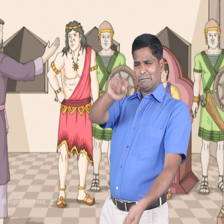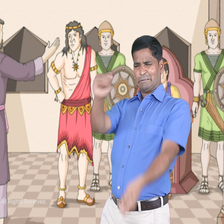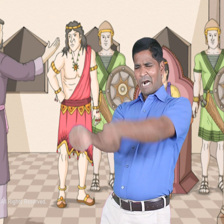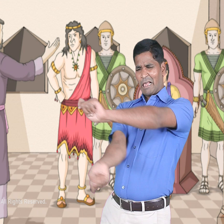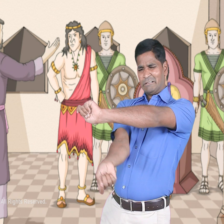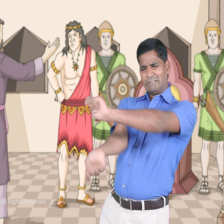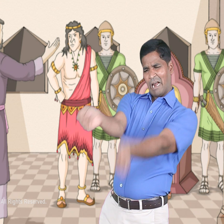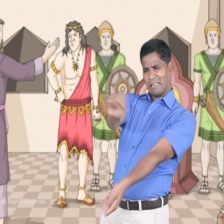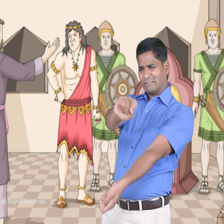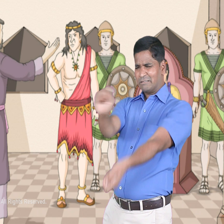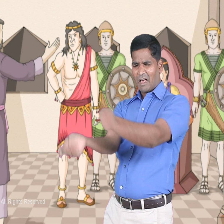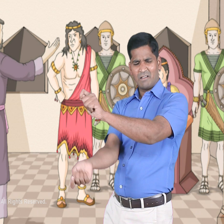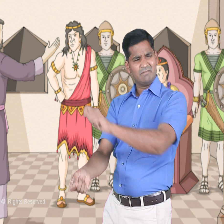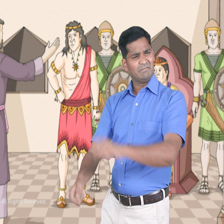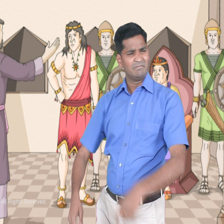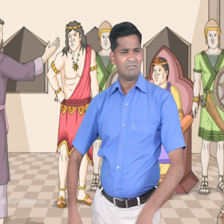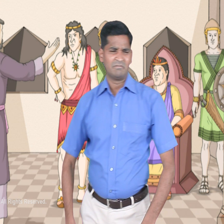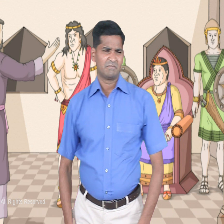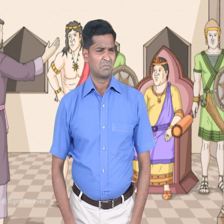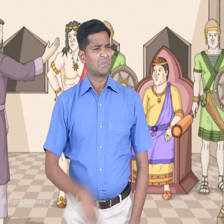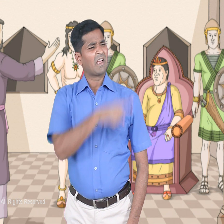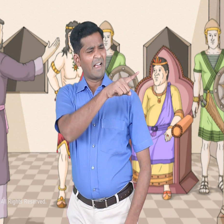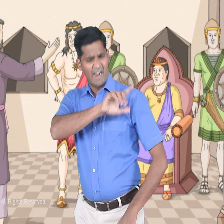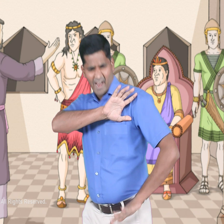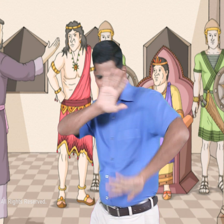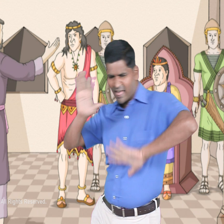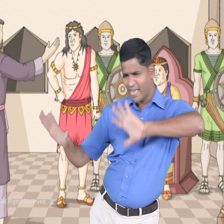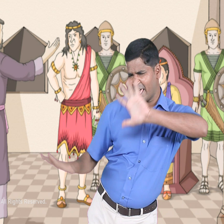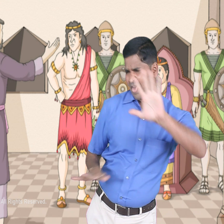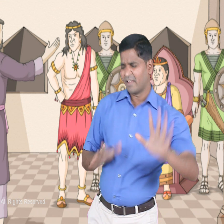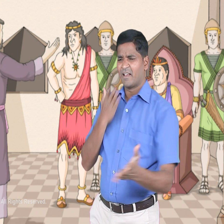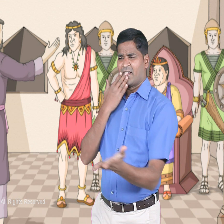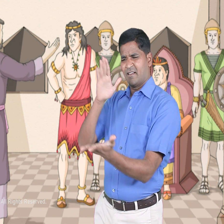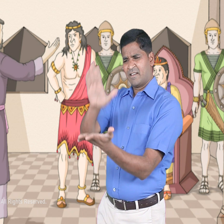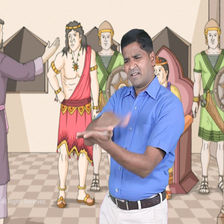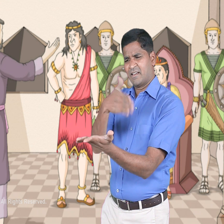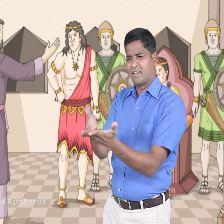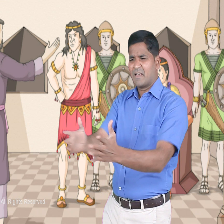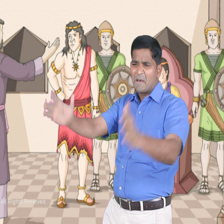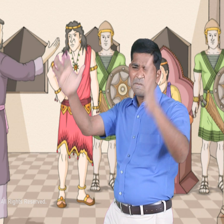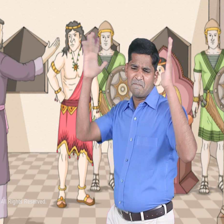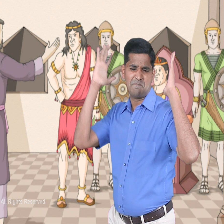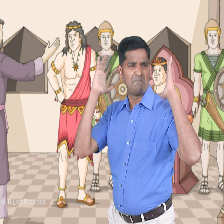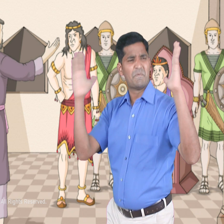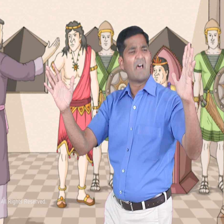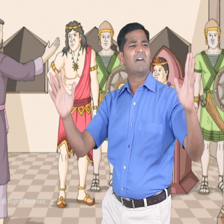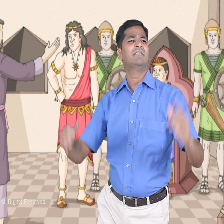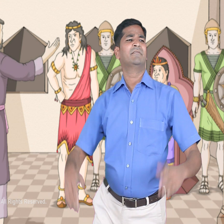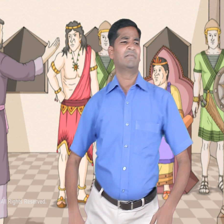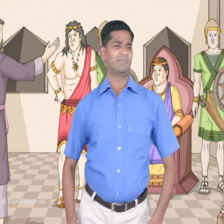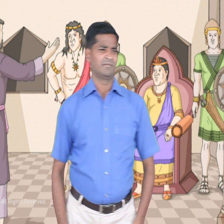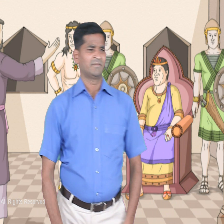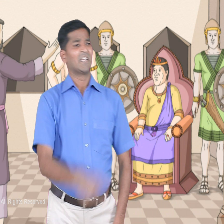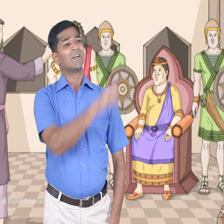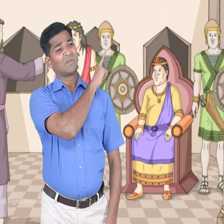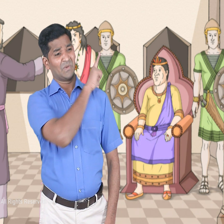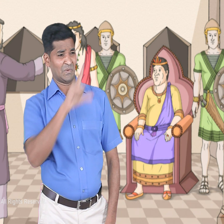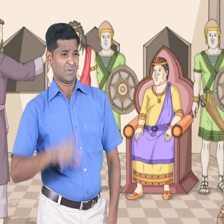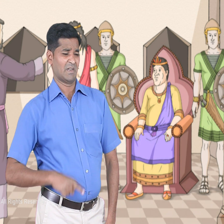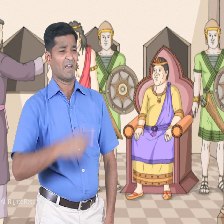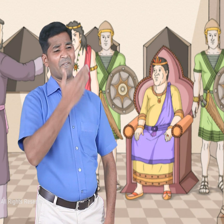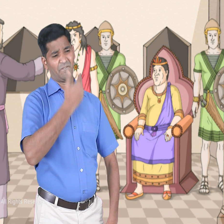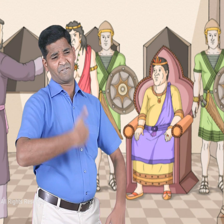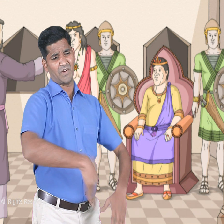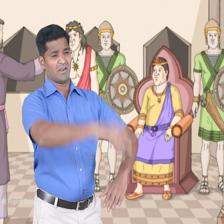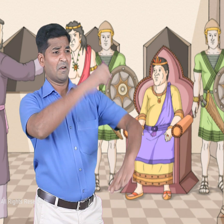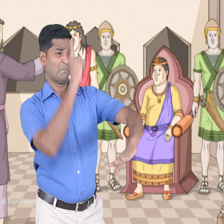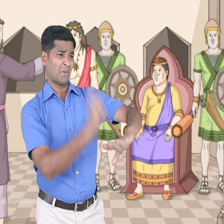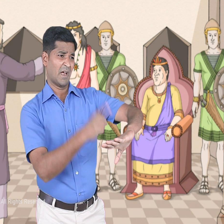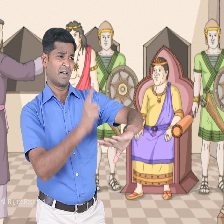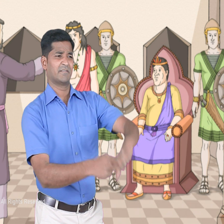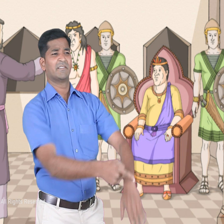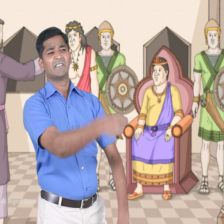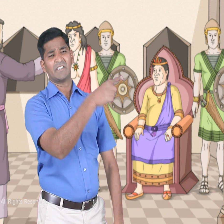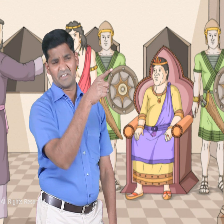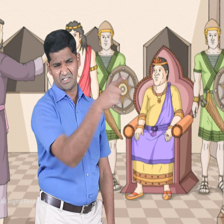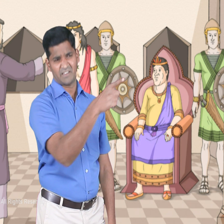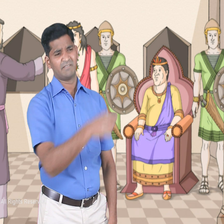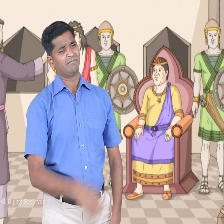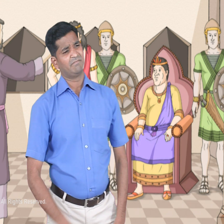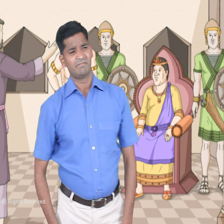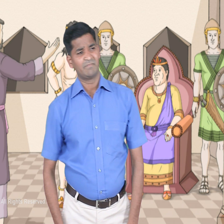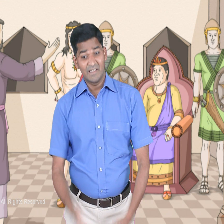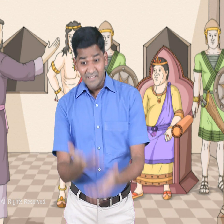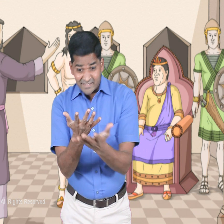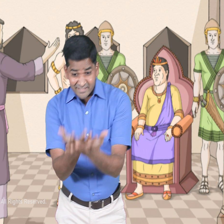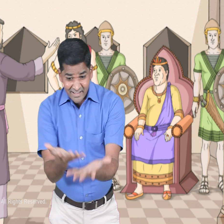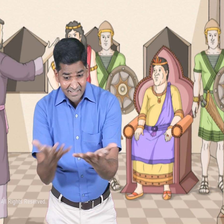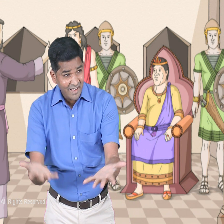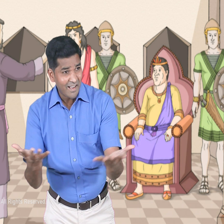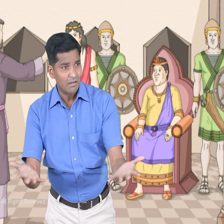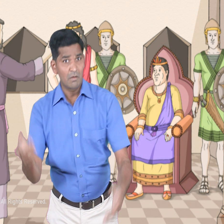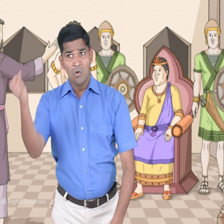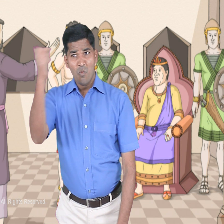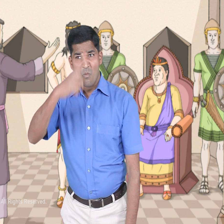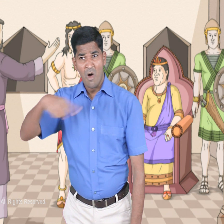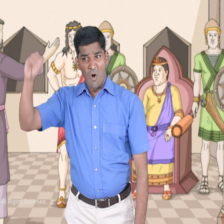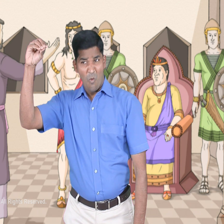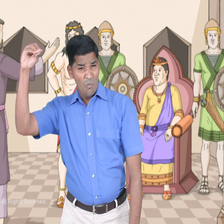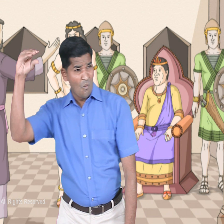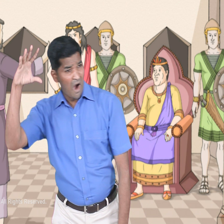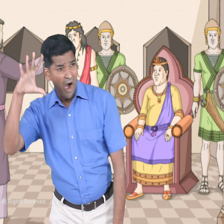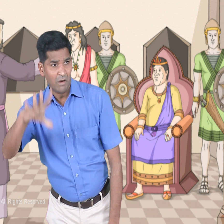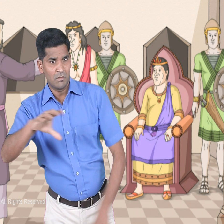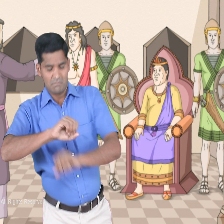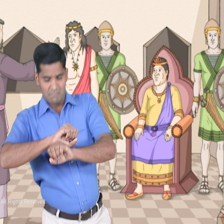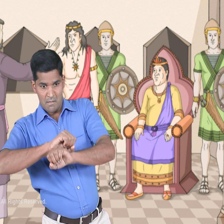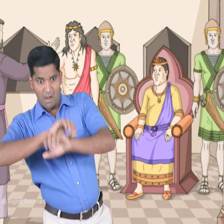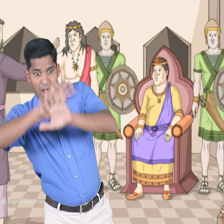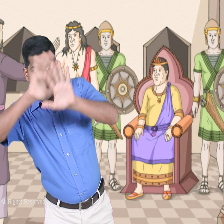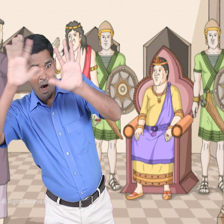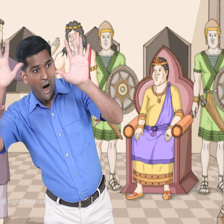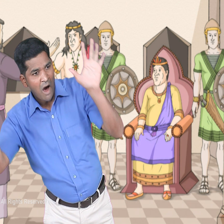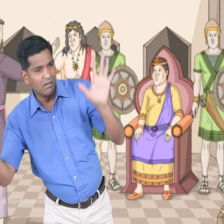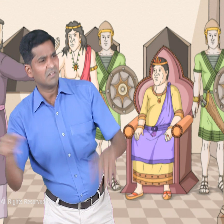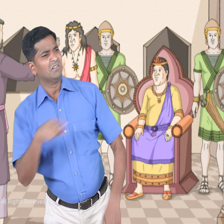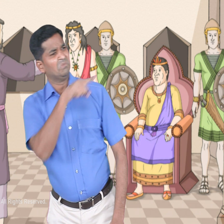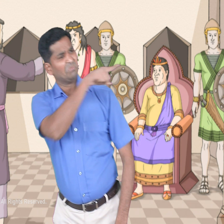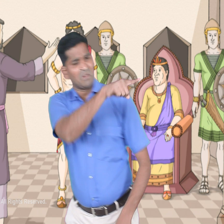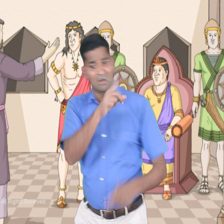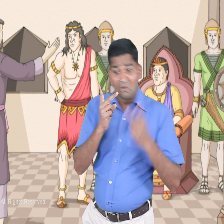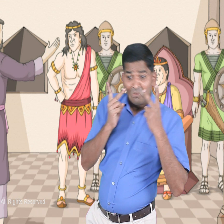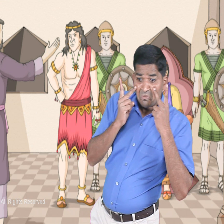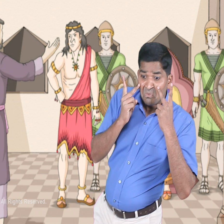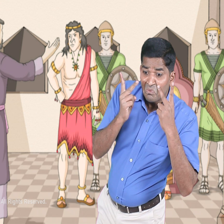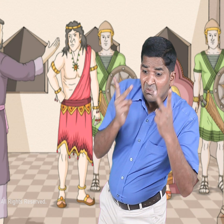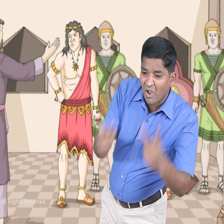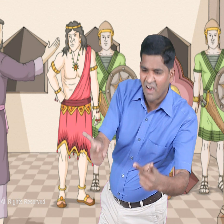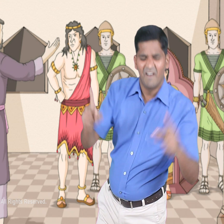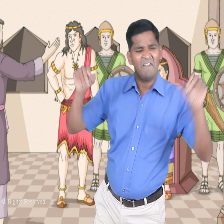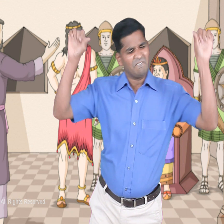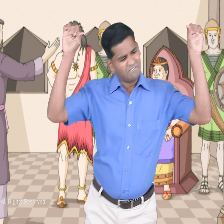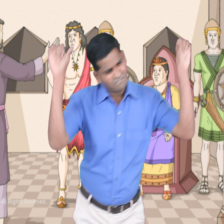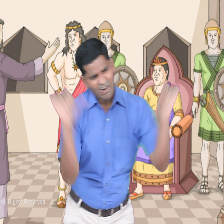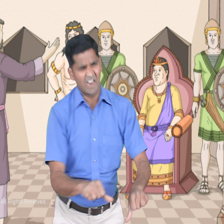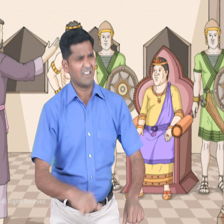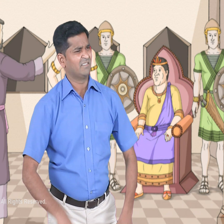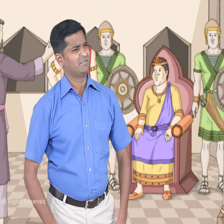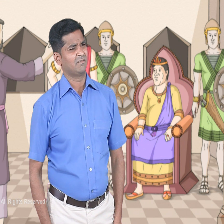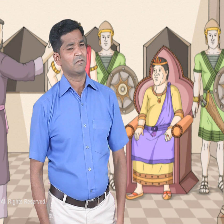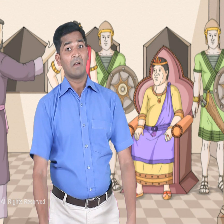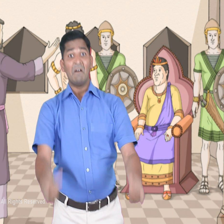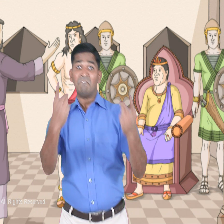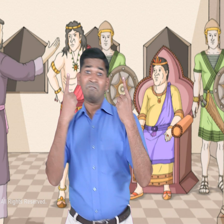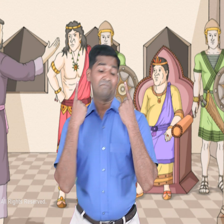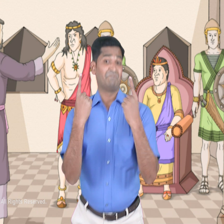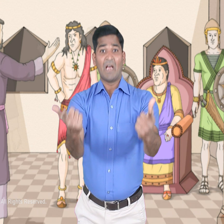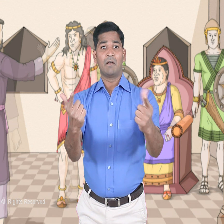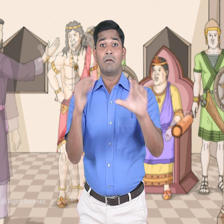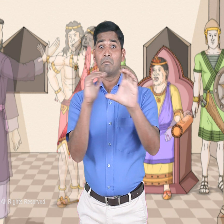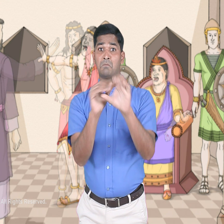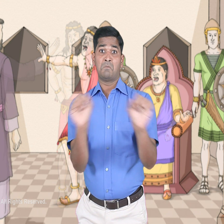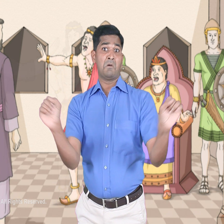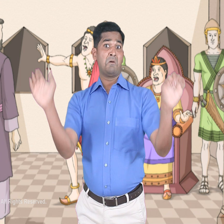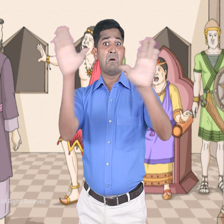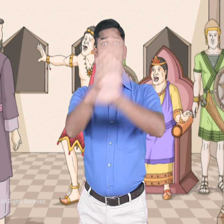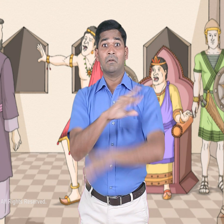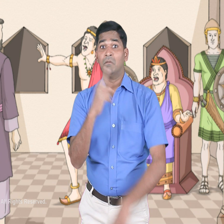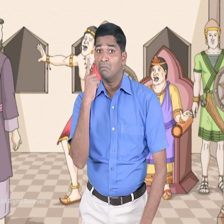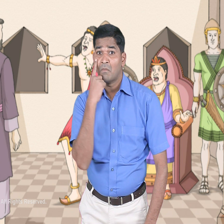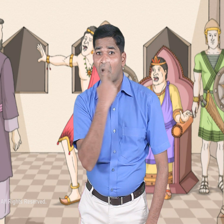Now look, the hand of the Lord is against you, and for a time you will be blind and unable to see the light of the sun.”